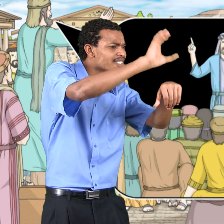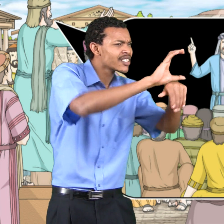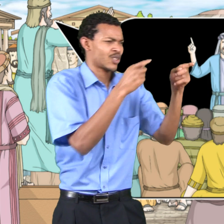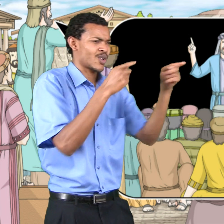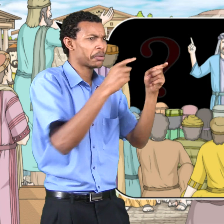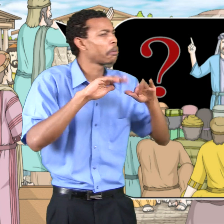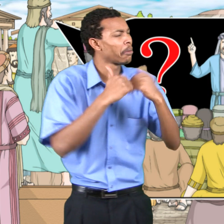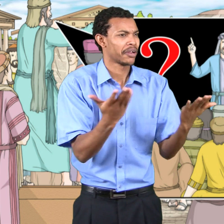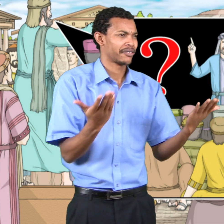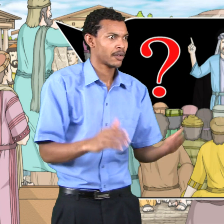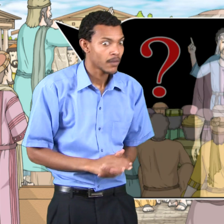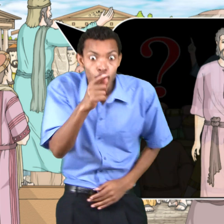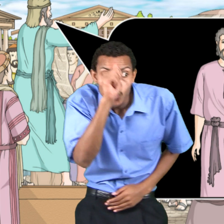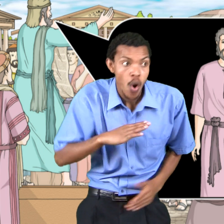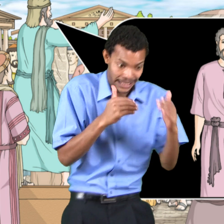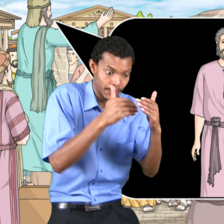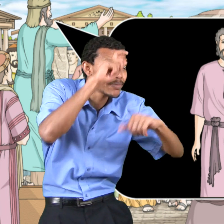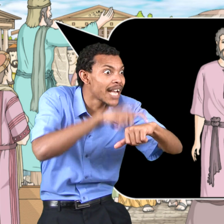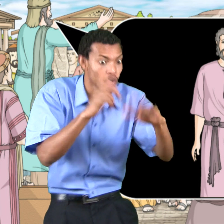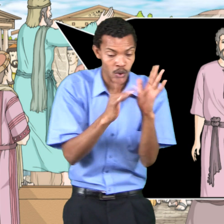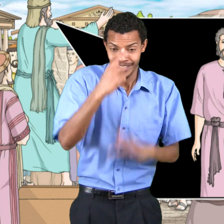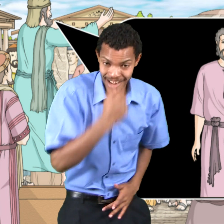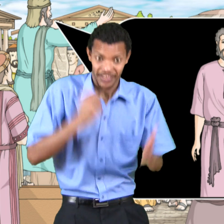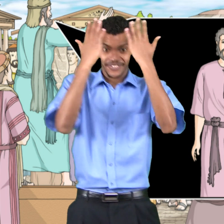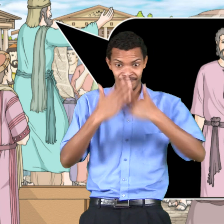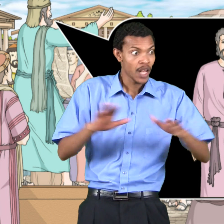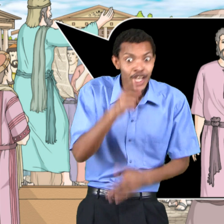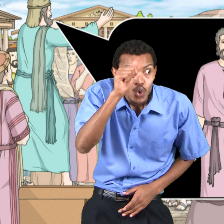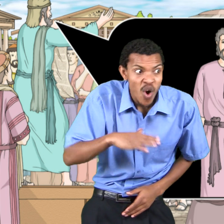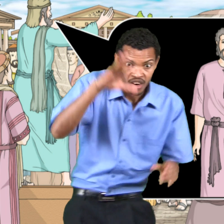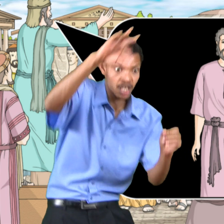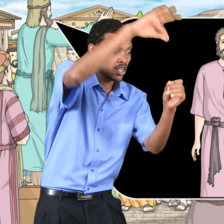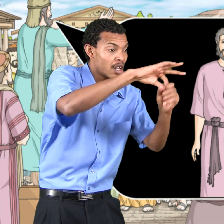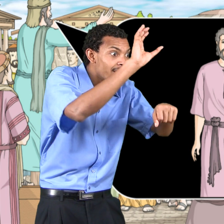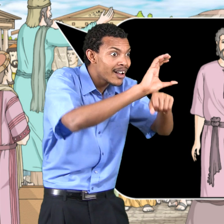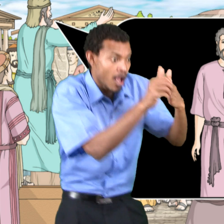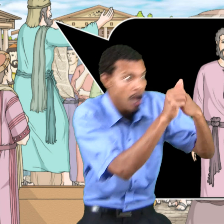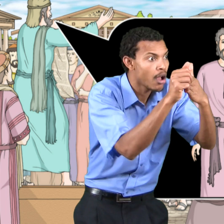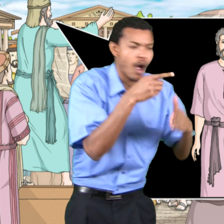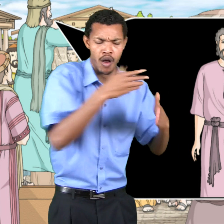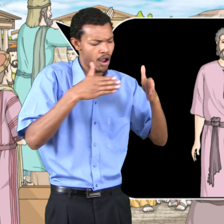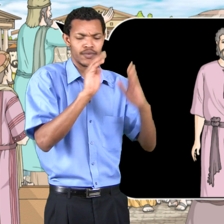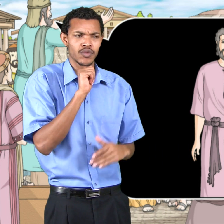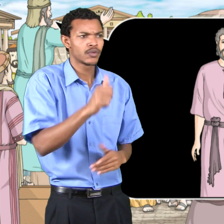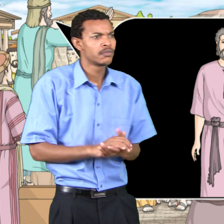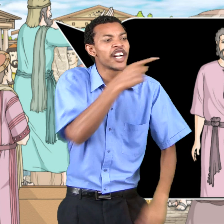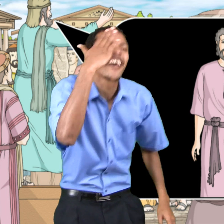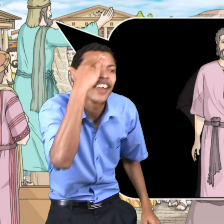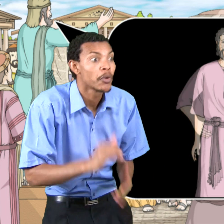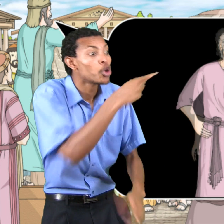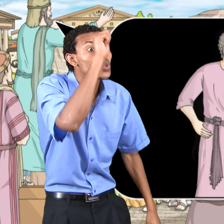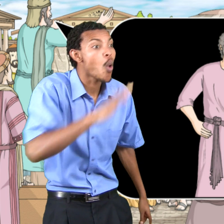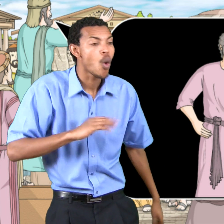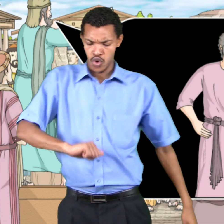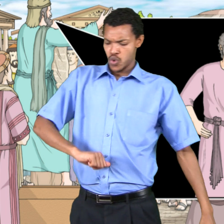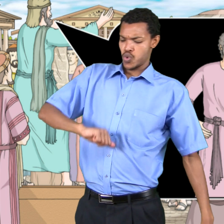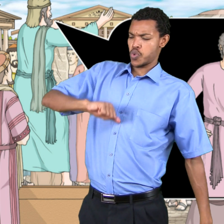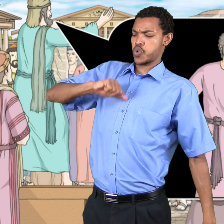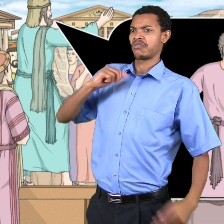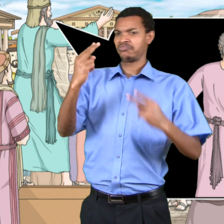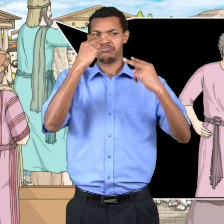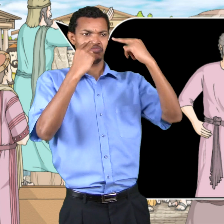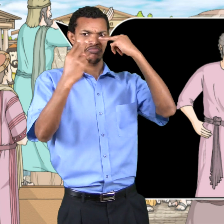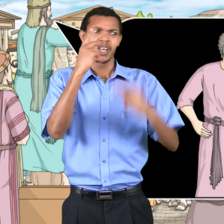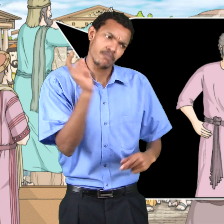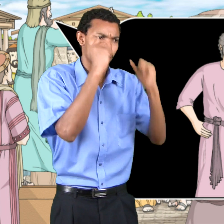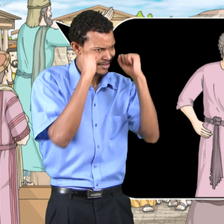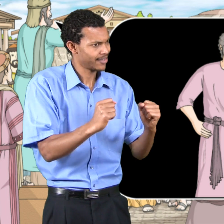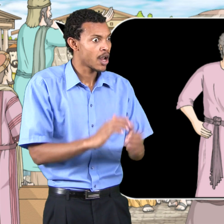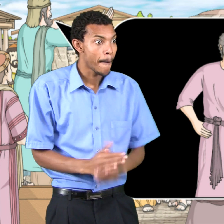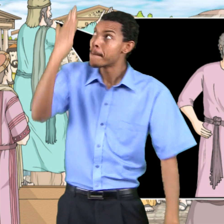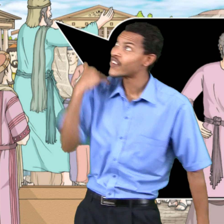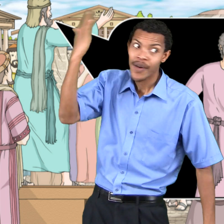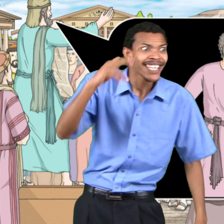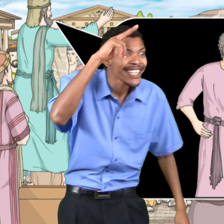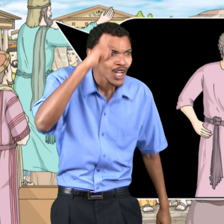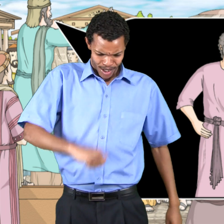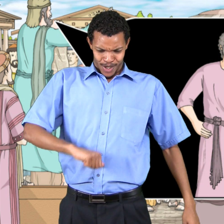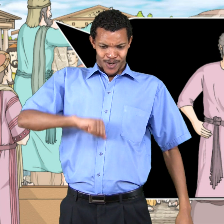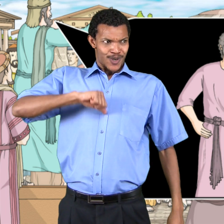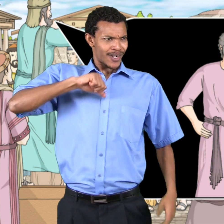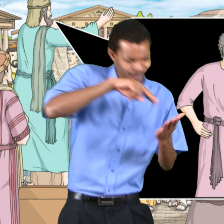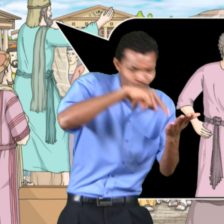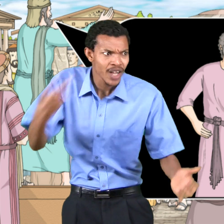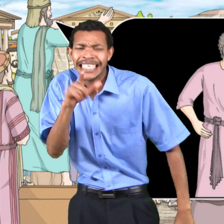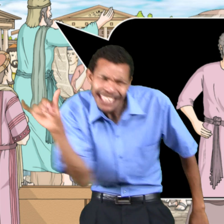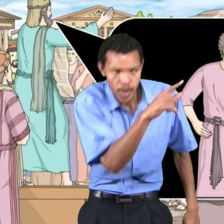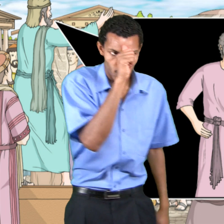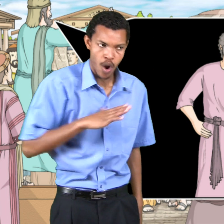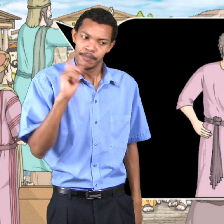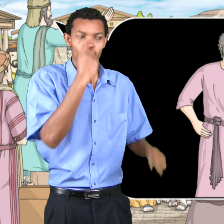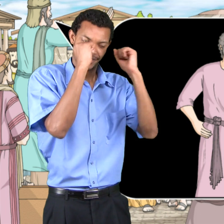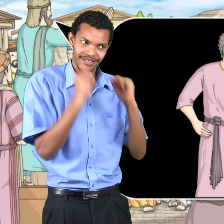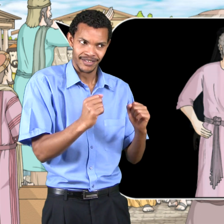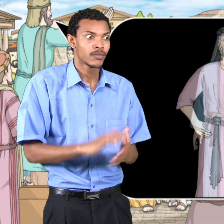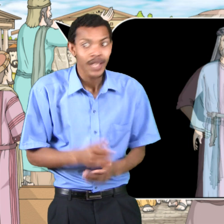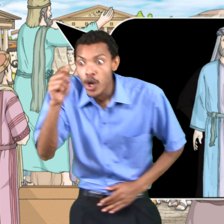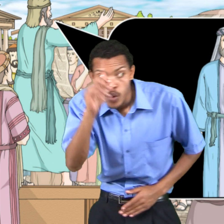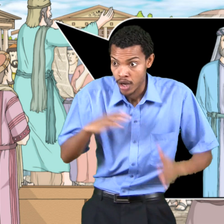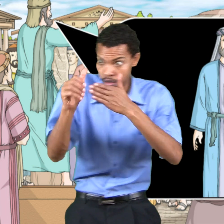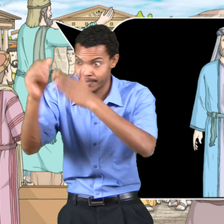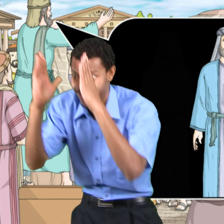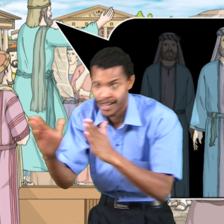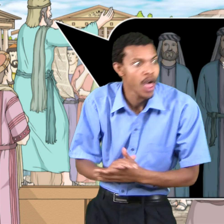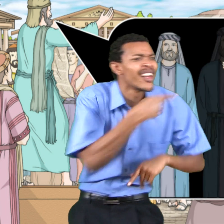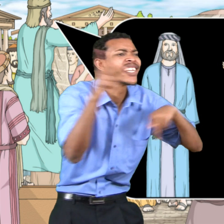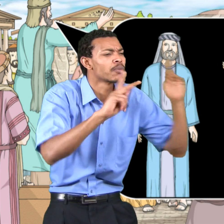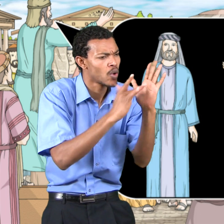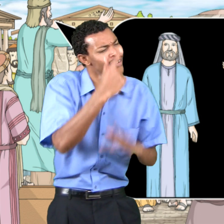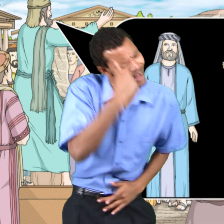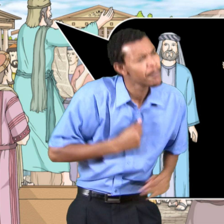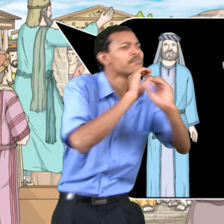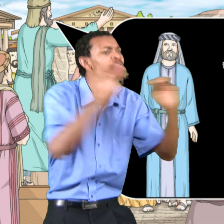He must not be a recent convert, or he may become conceited and fall under the same condemnation as the devil.